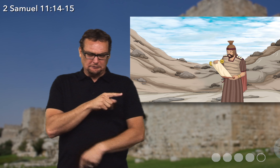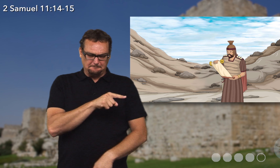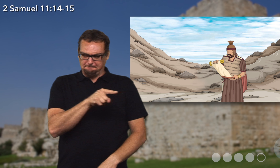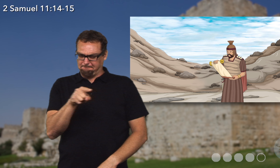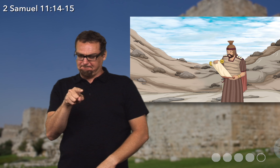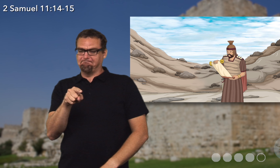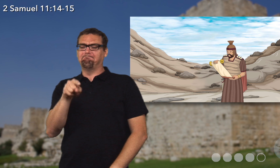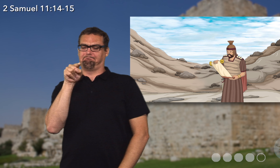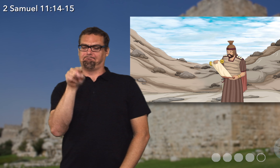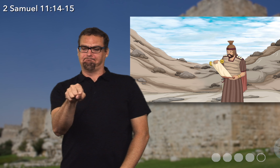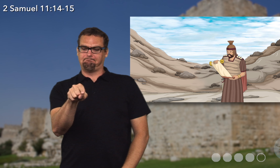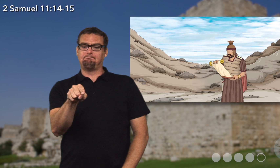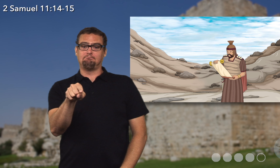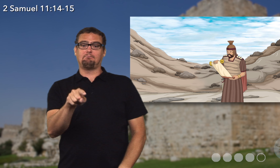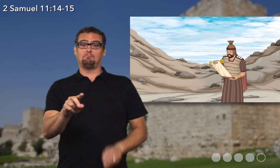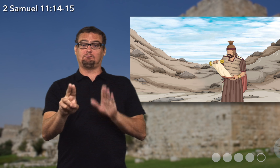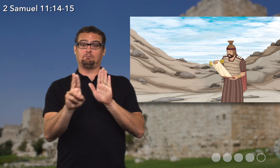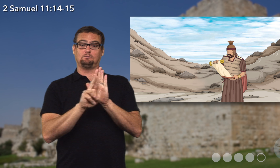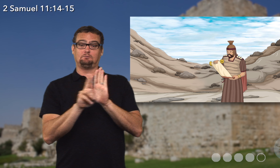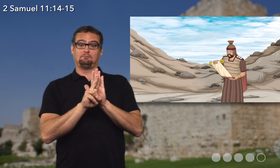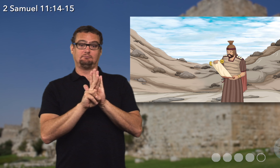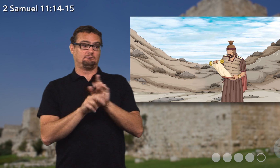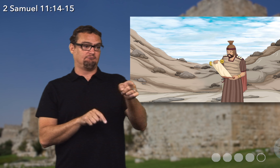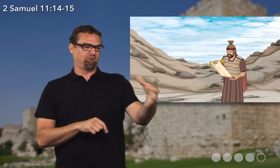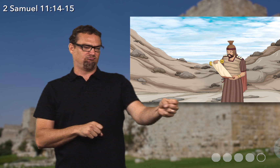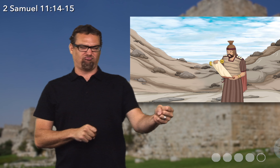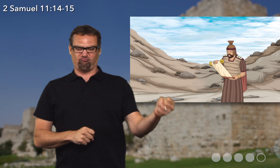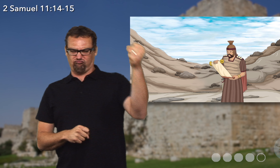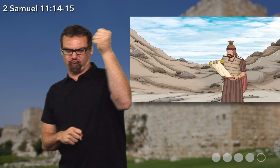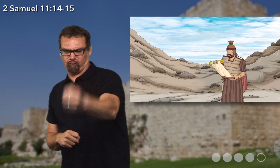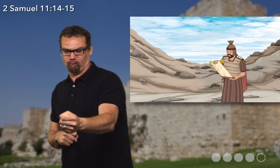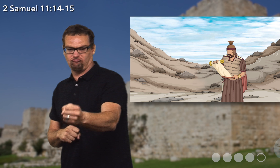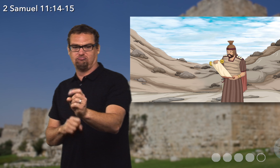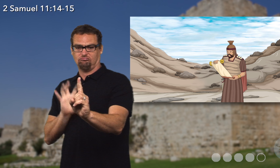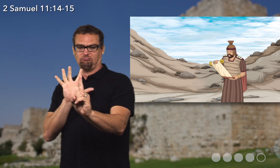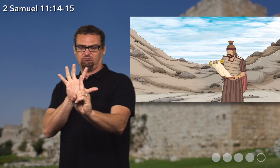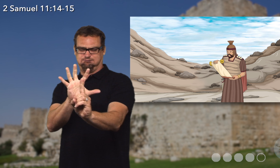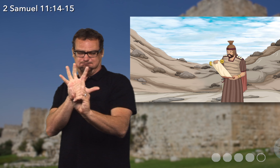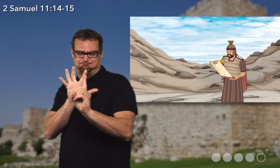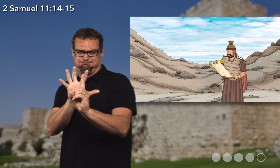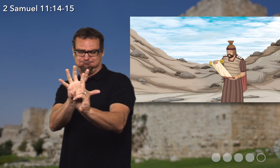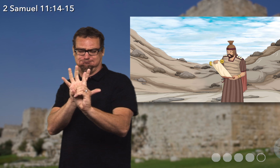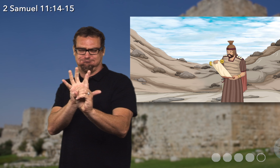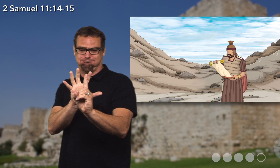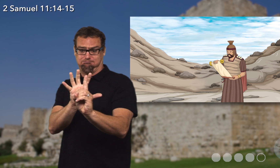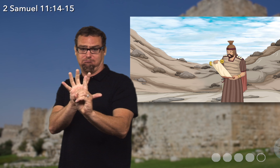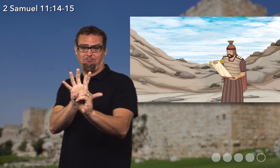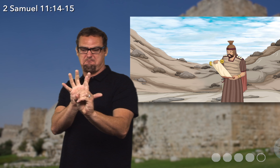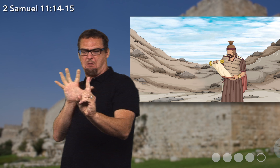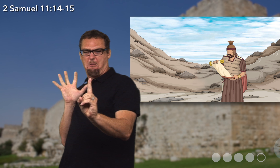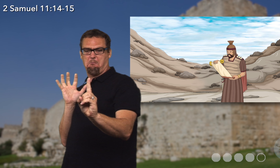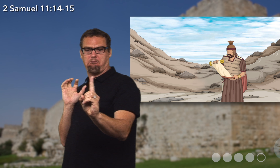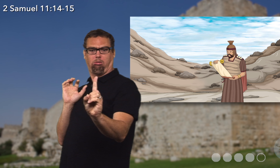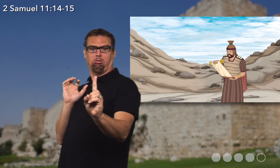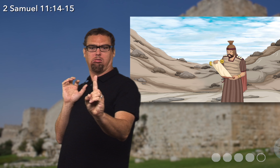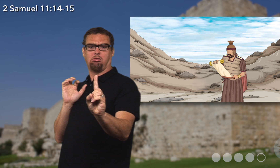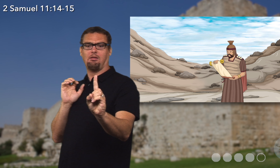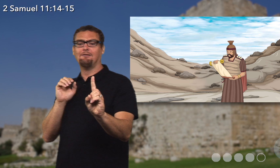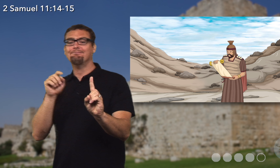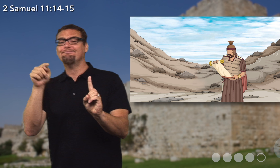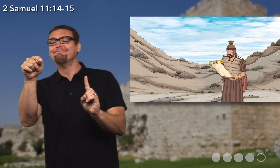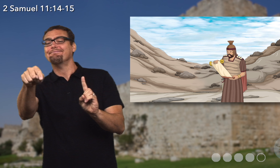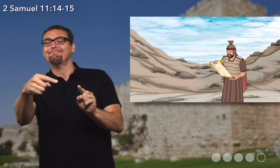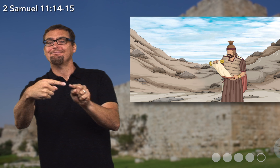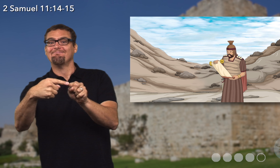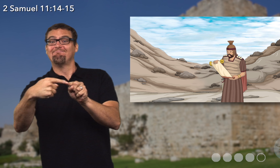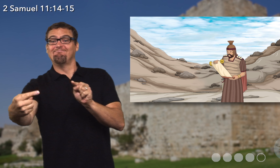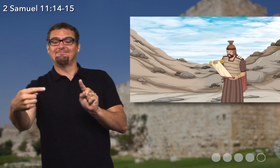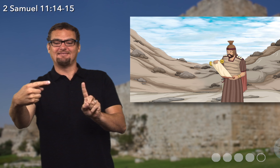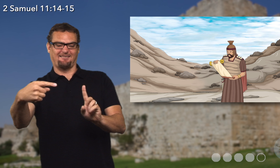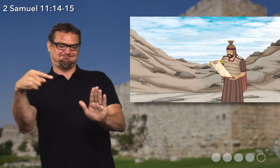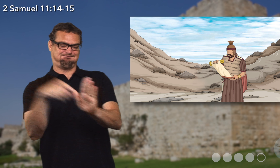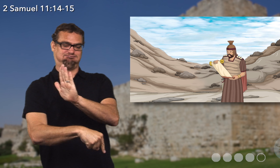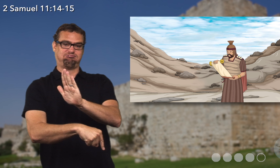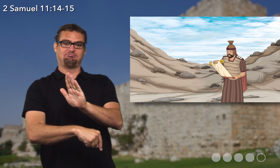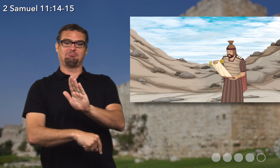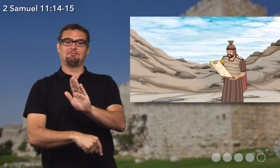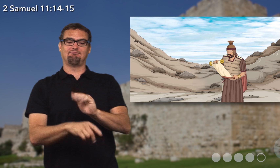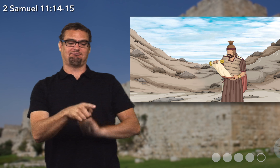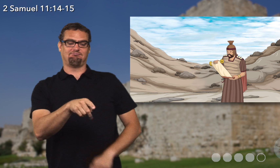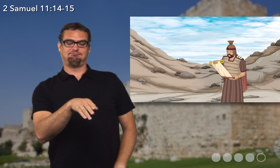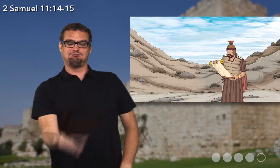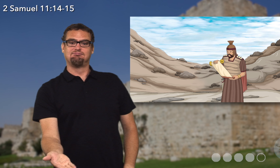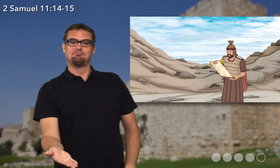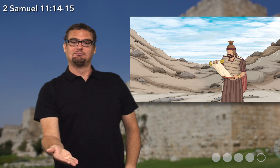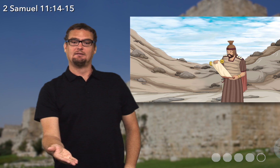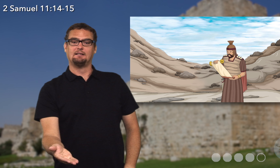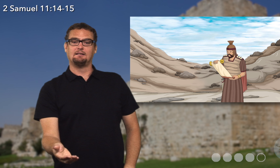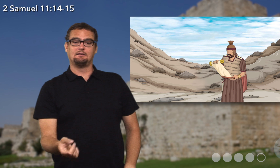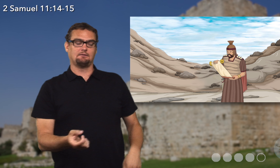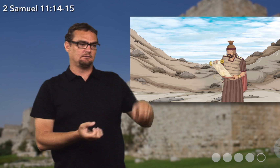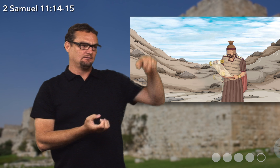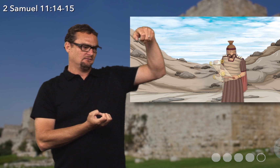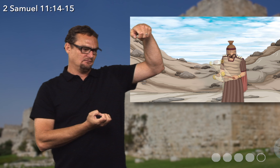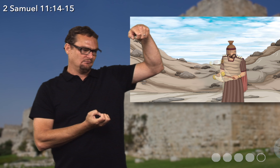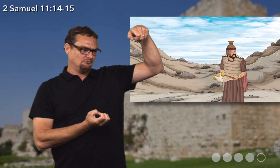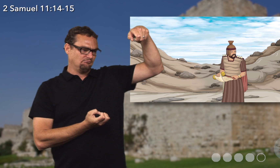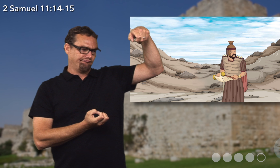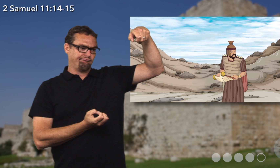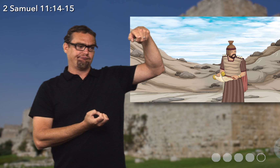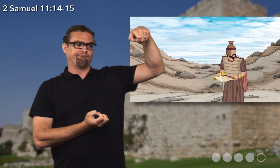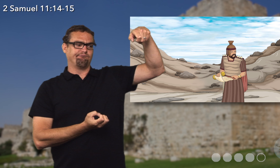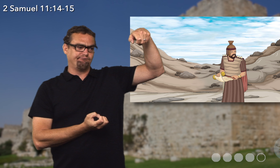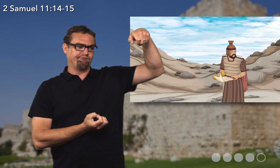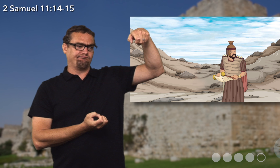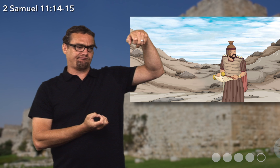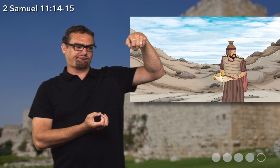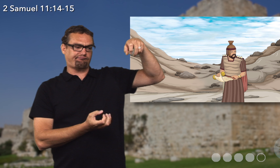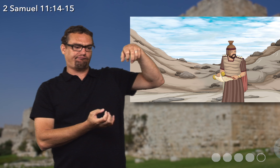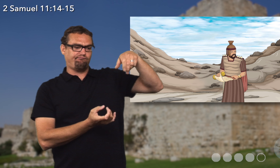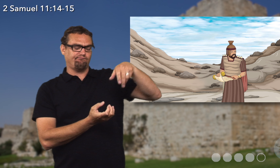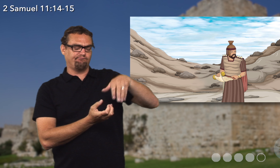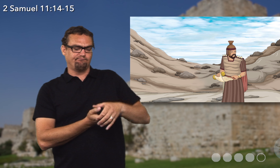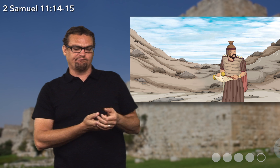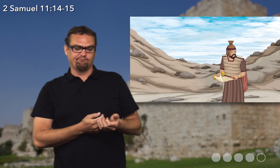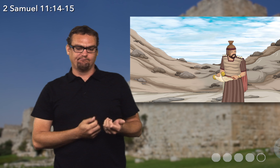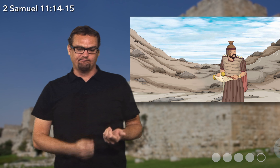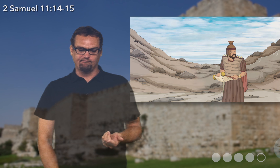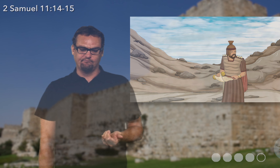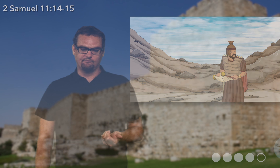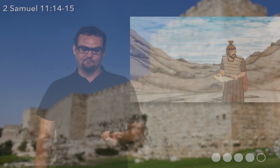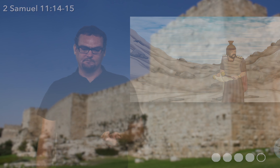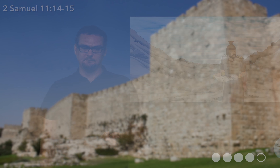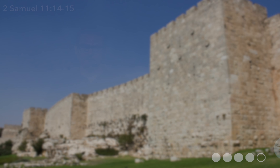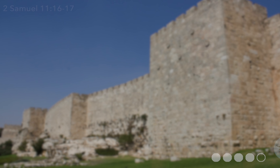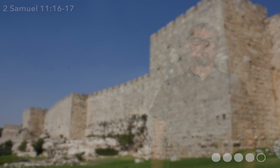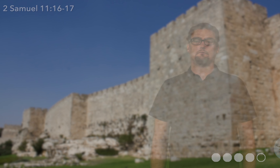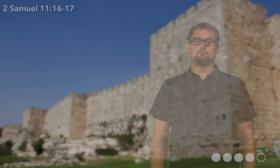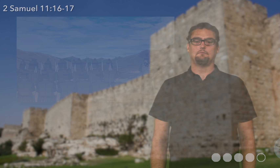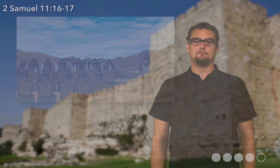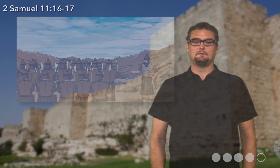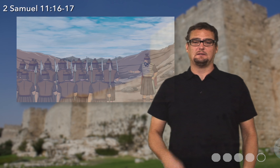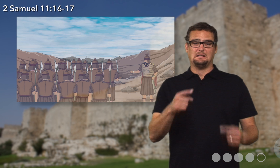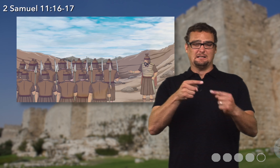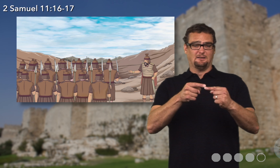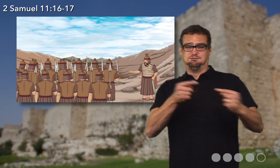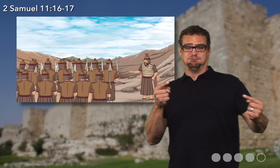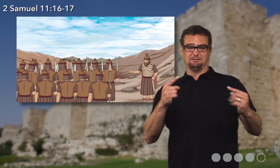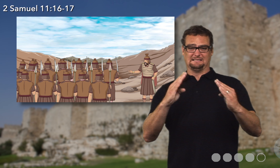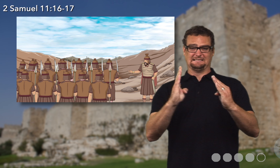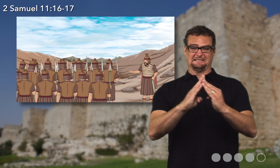then withdraw from him, so that he may be struck down and killed.”